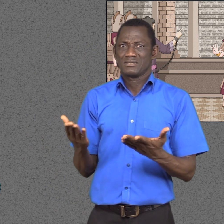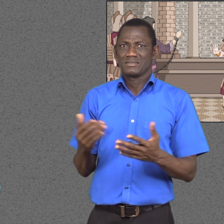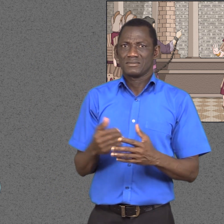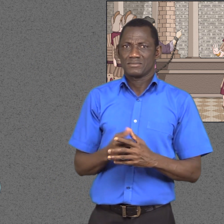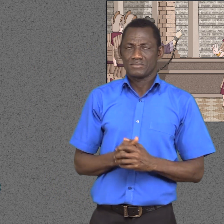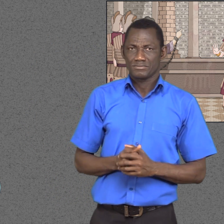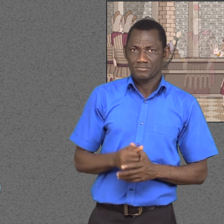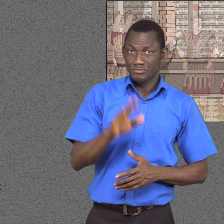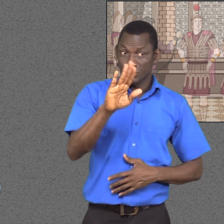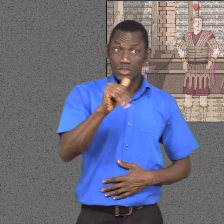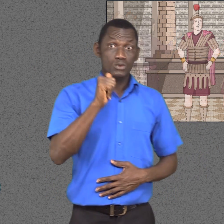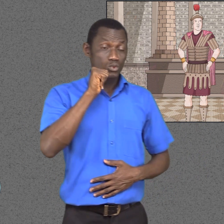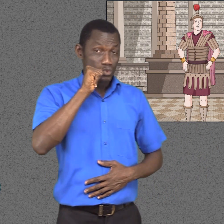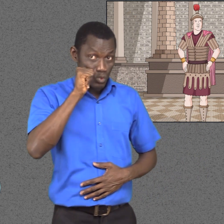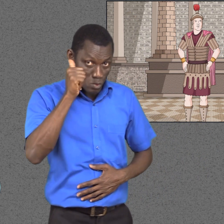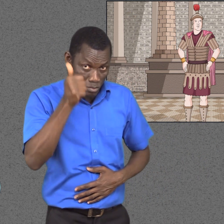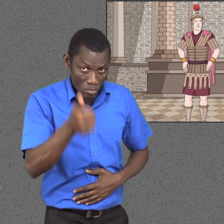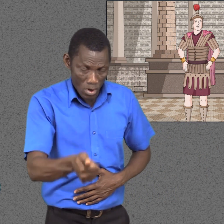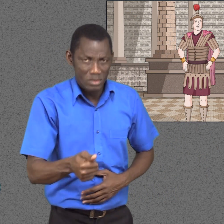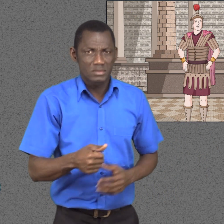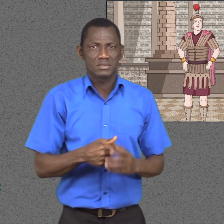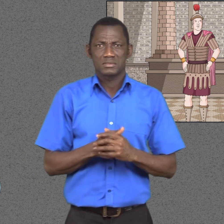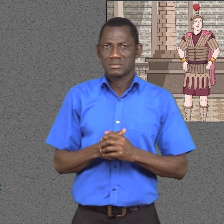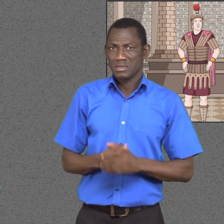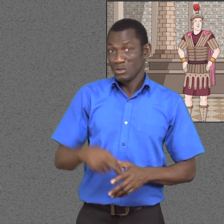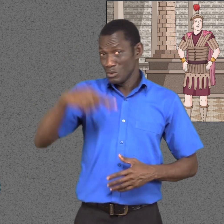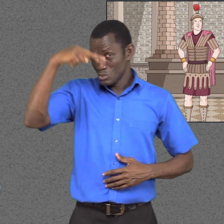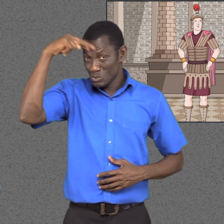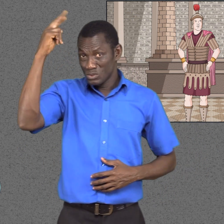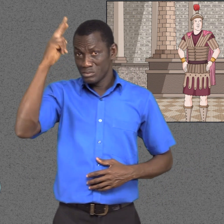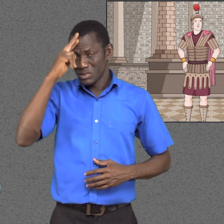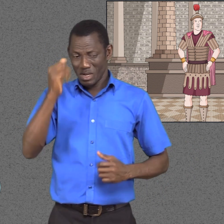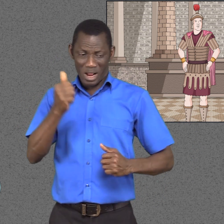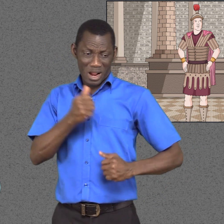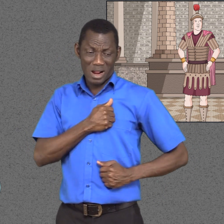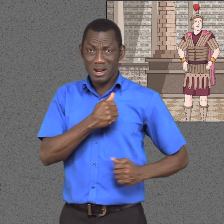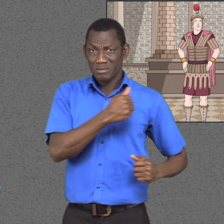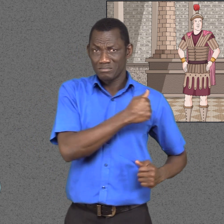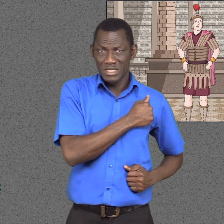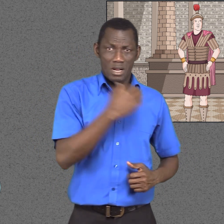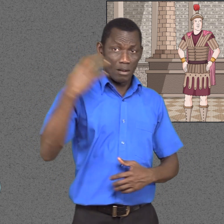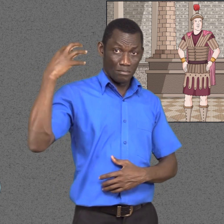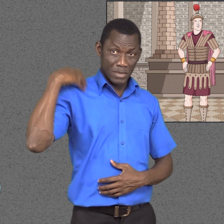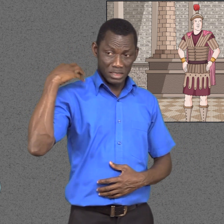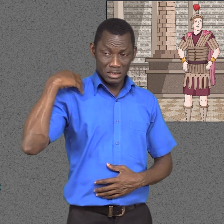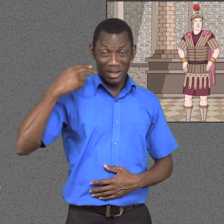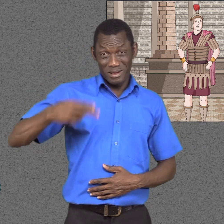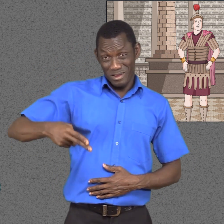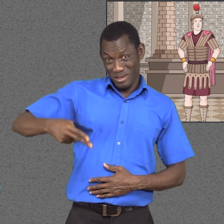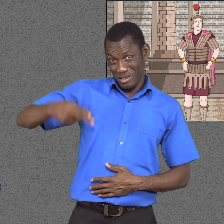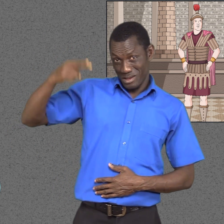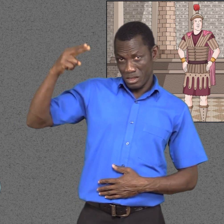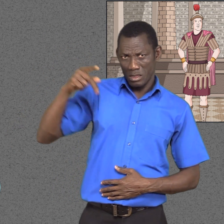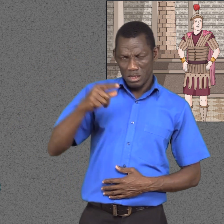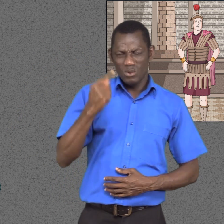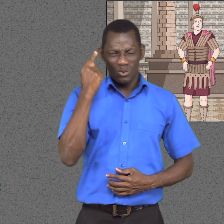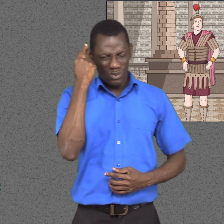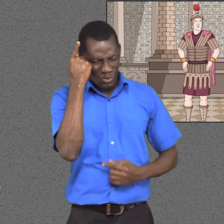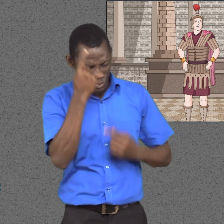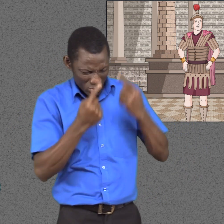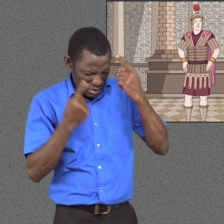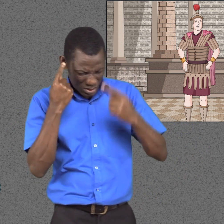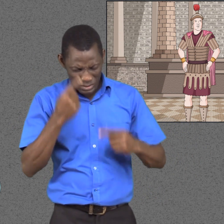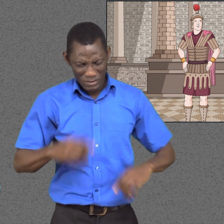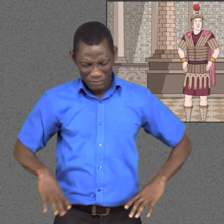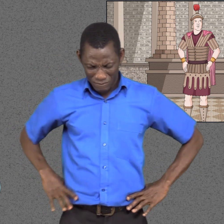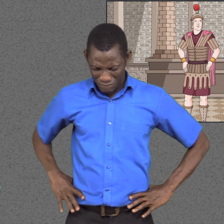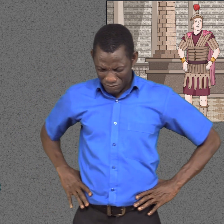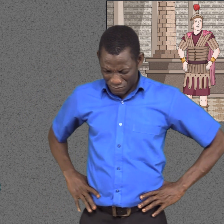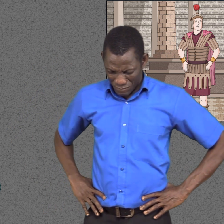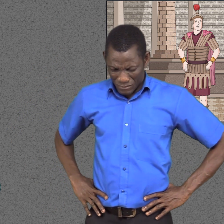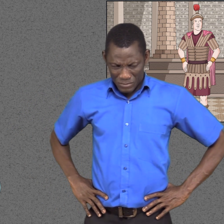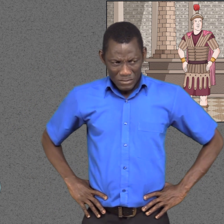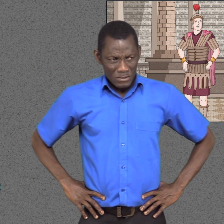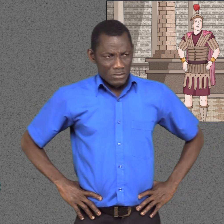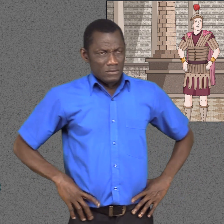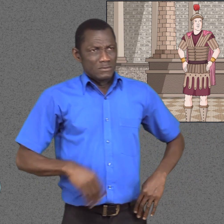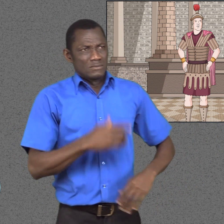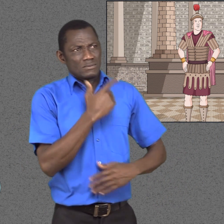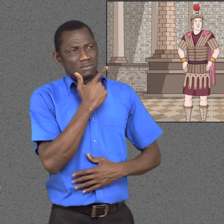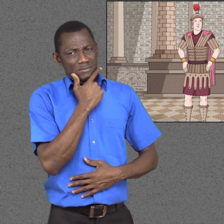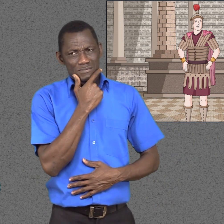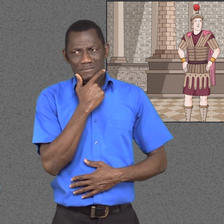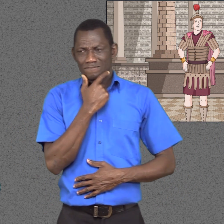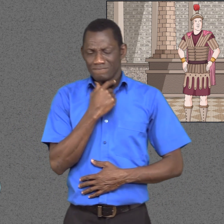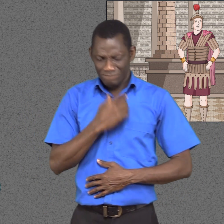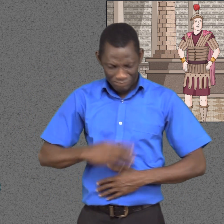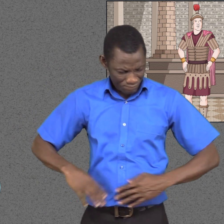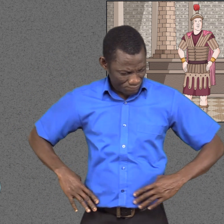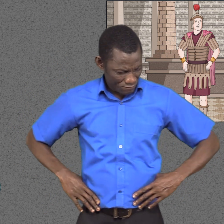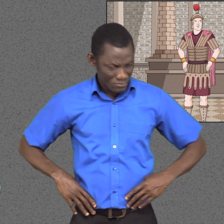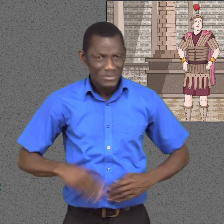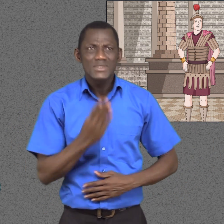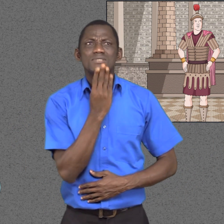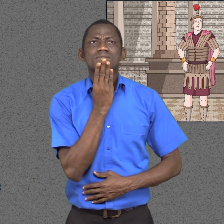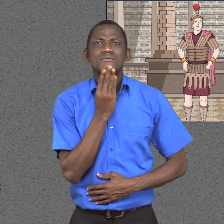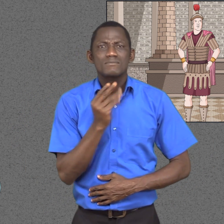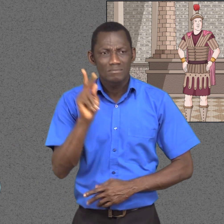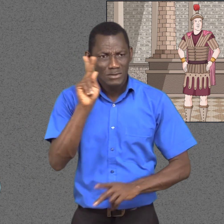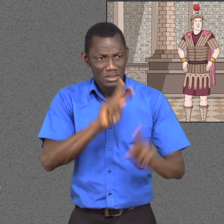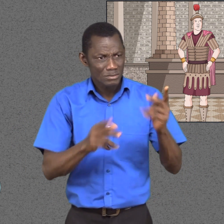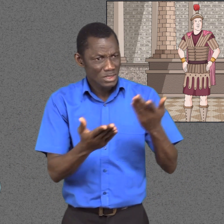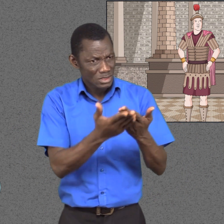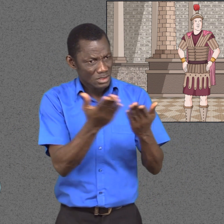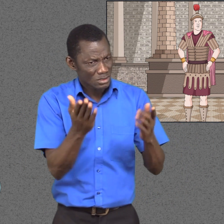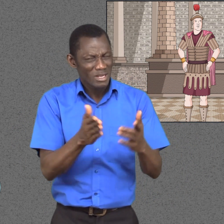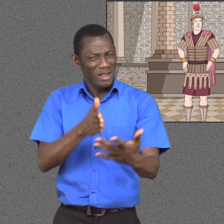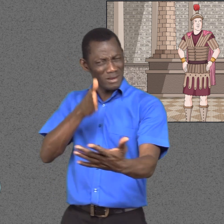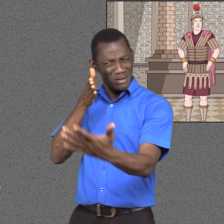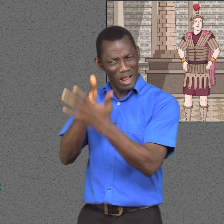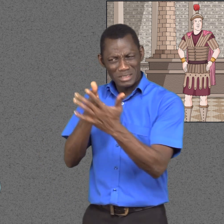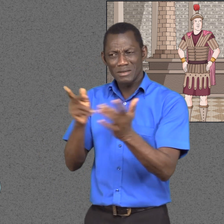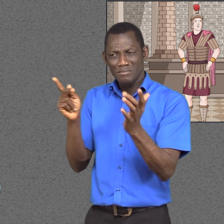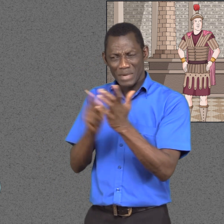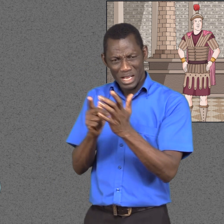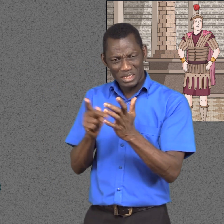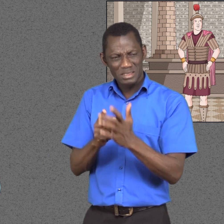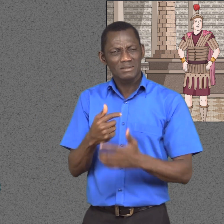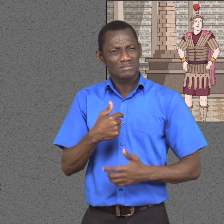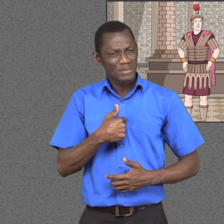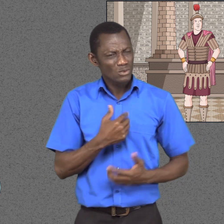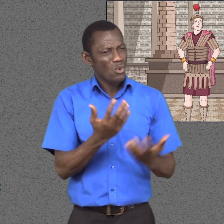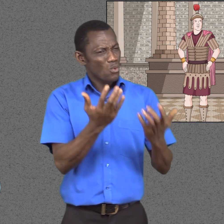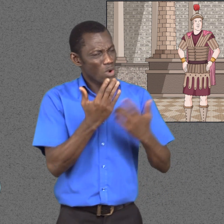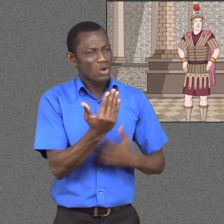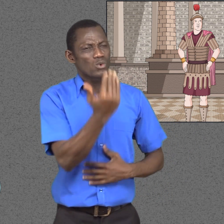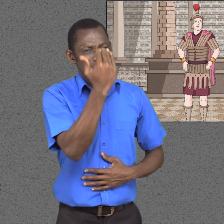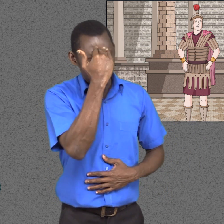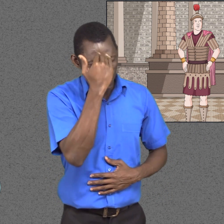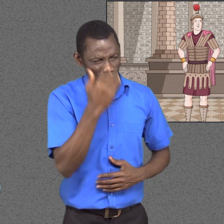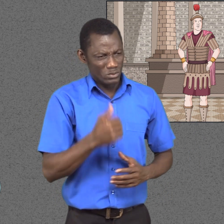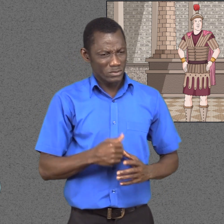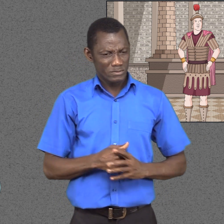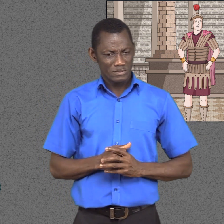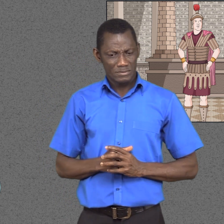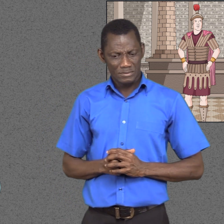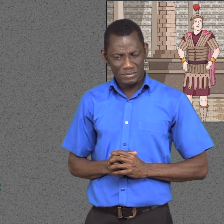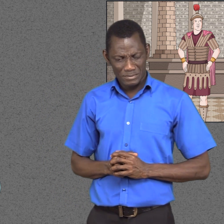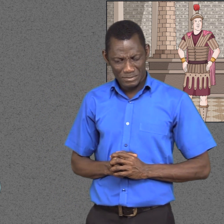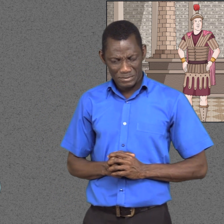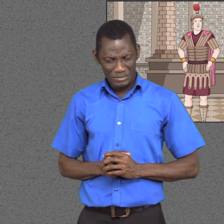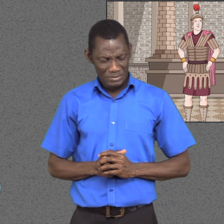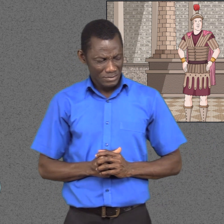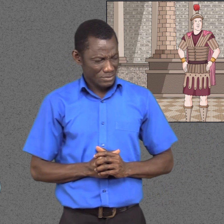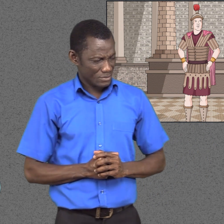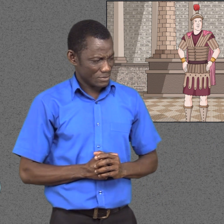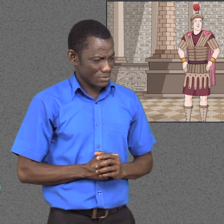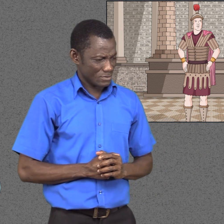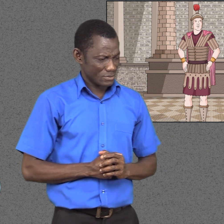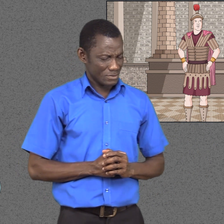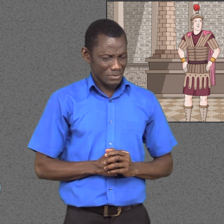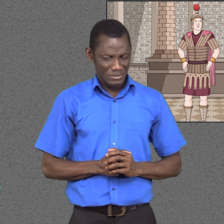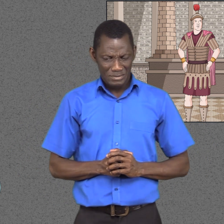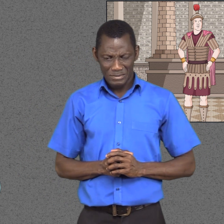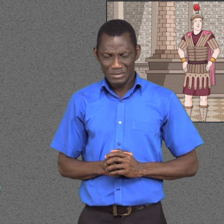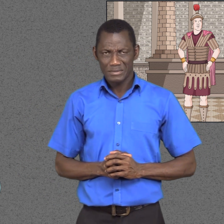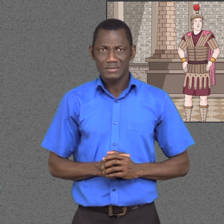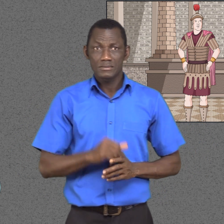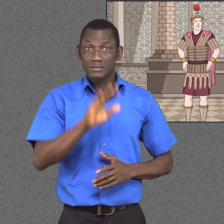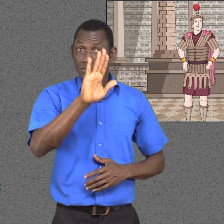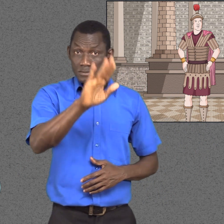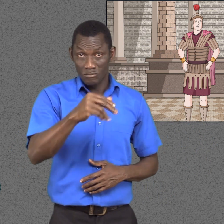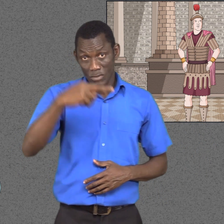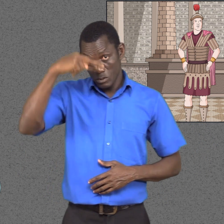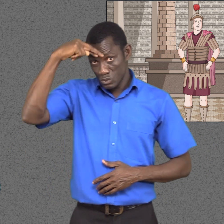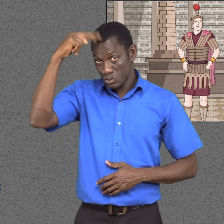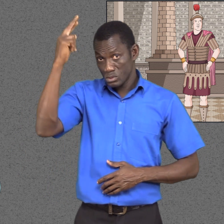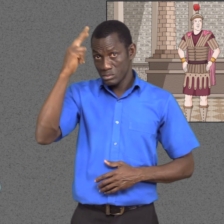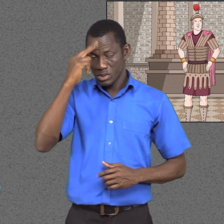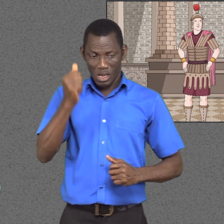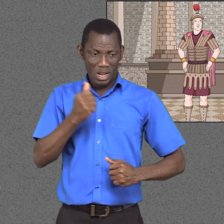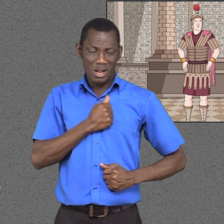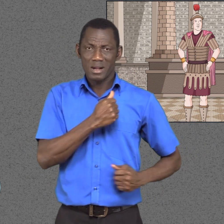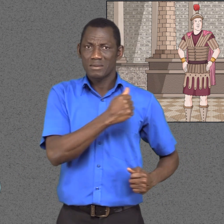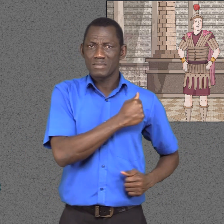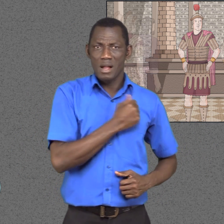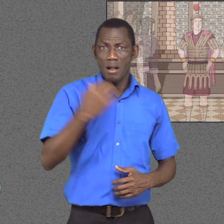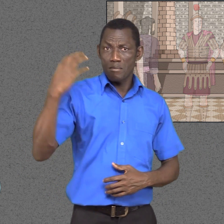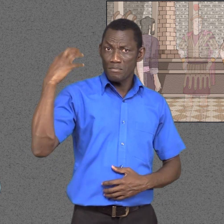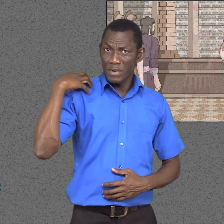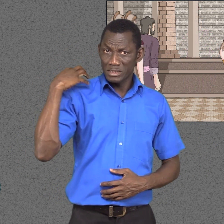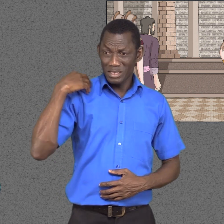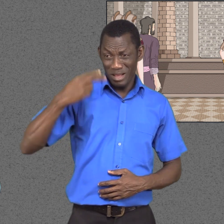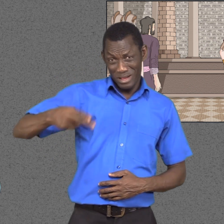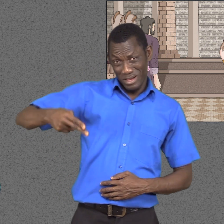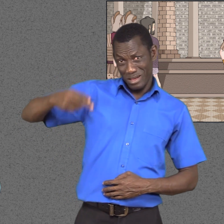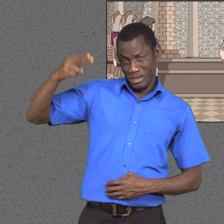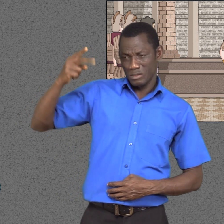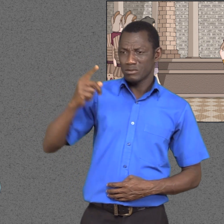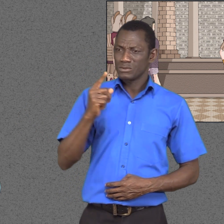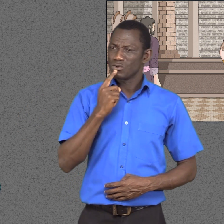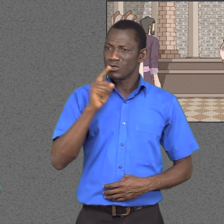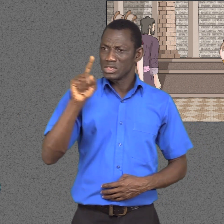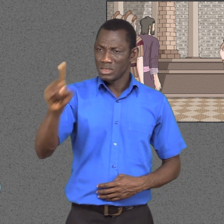The next day the commander, wanting to learn the real reason Paul was accused by the Jews, released him and ordered the chief priests and the whole Sanhedrin to assemble.